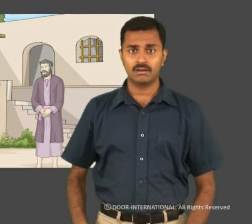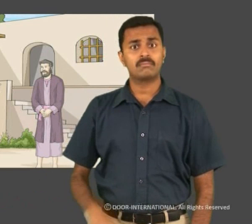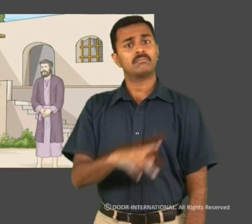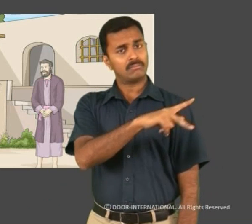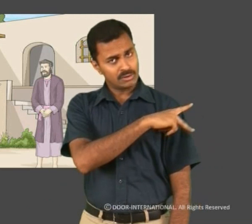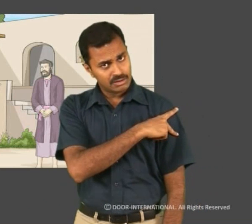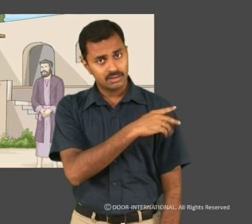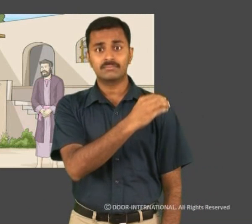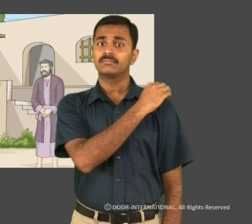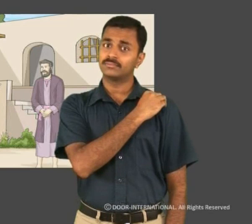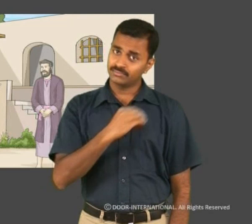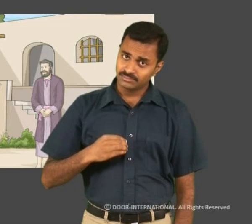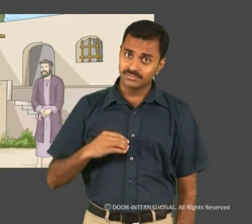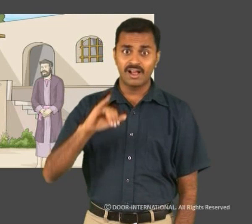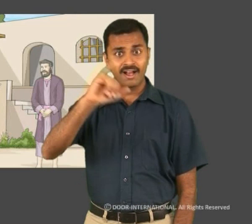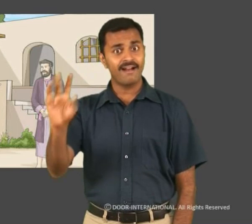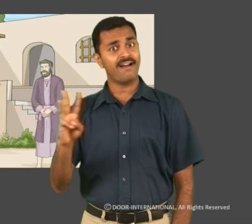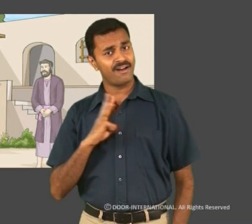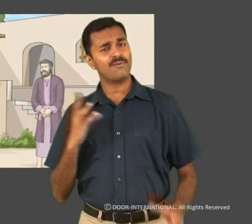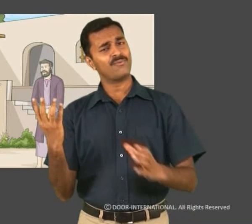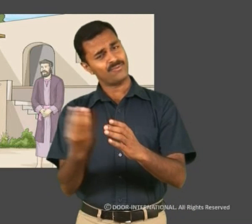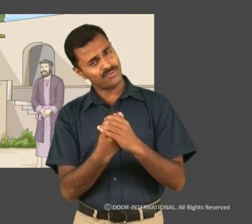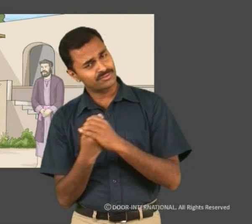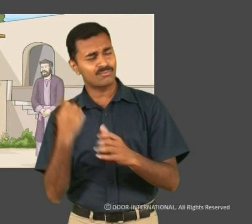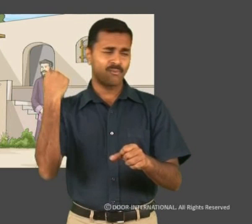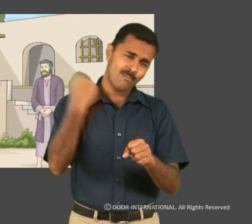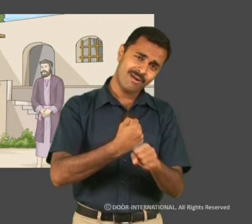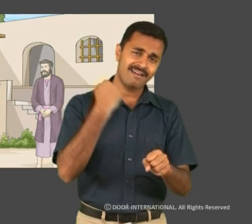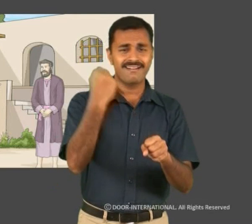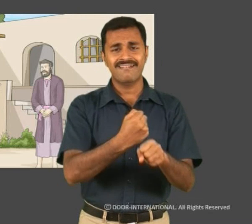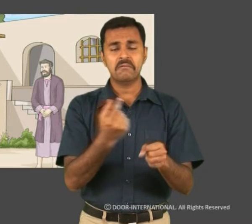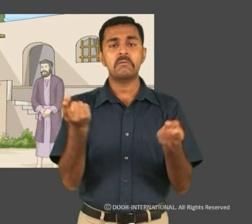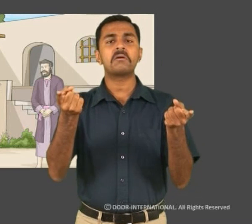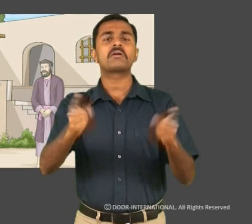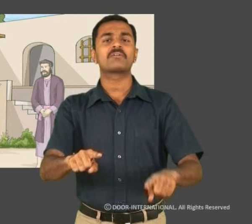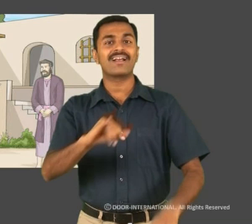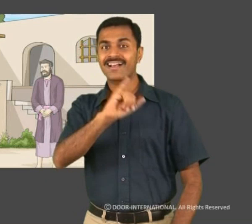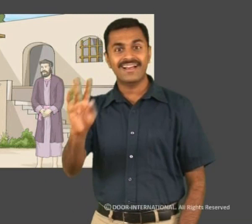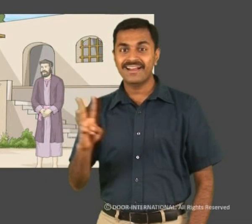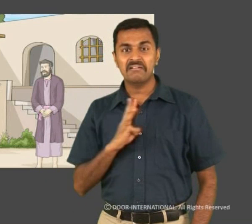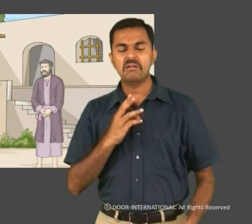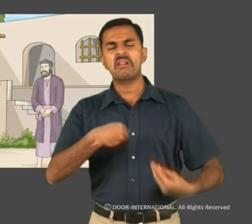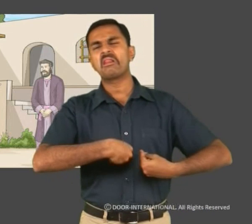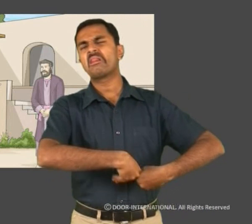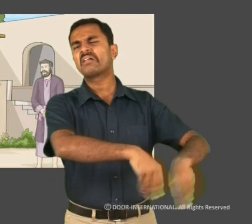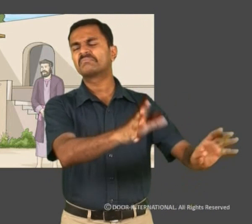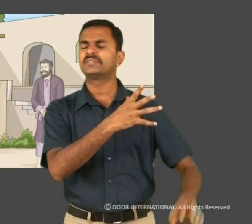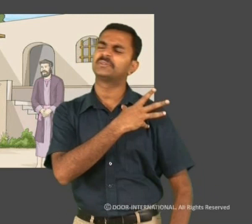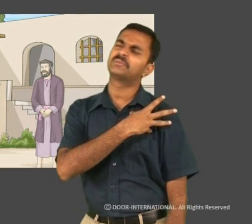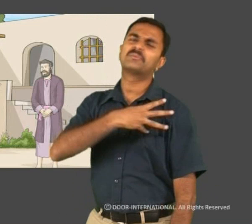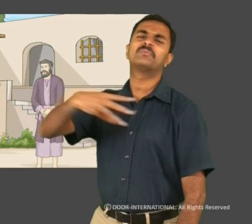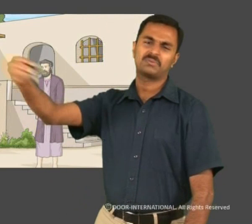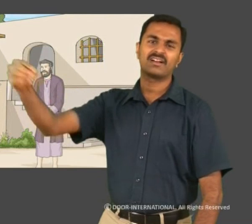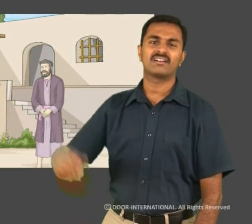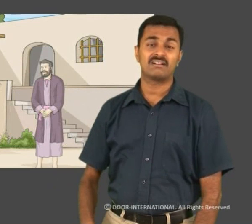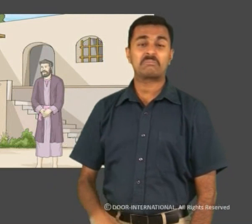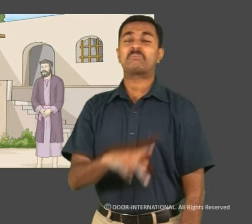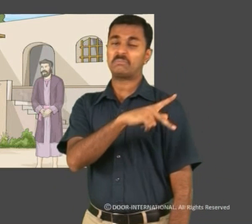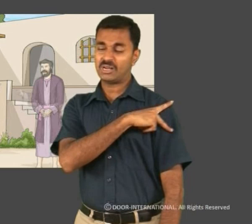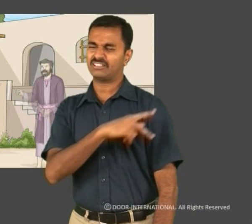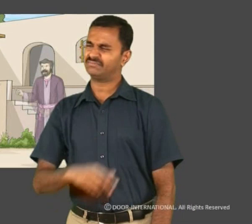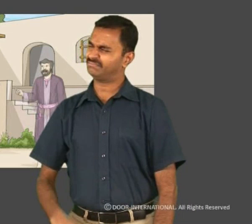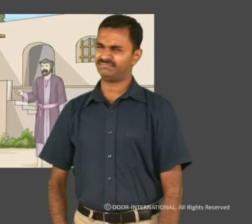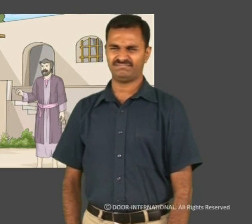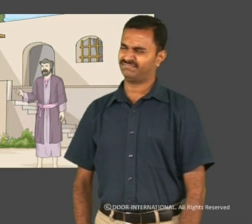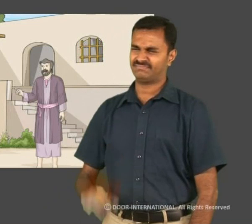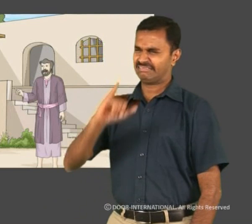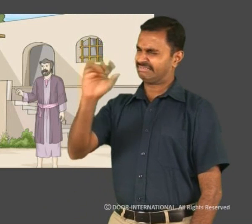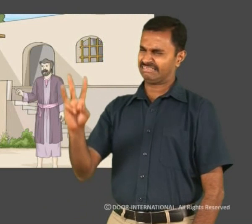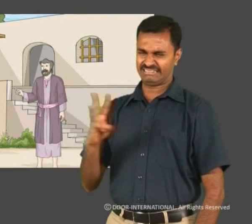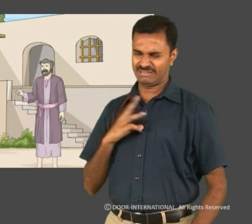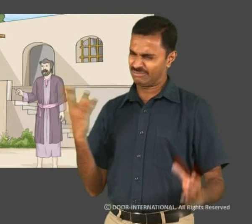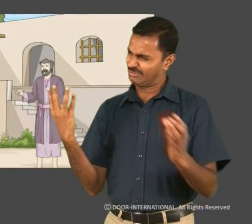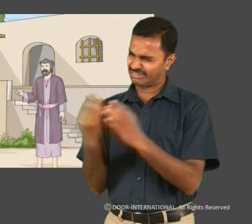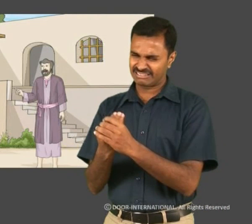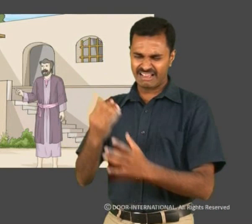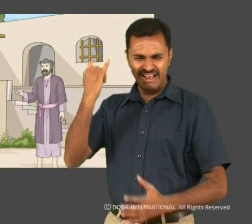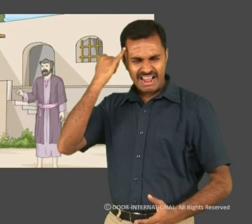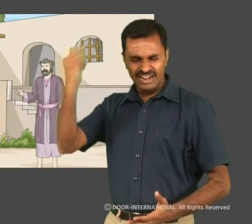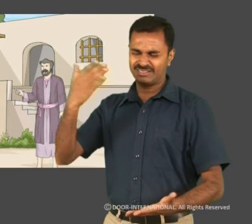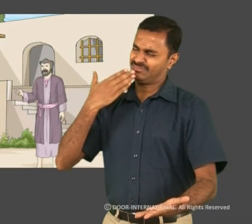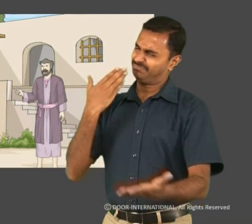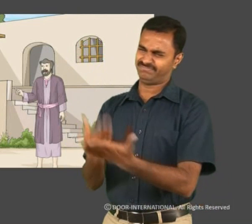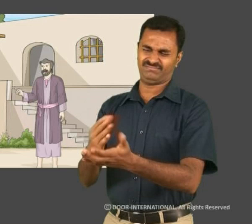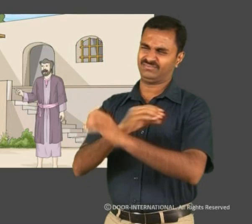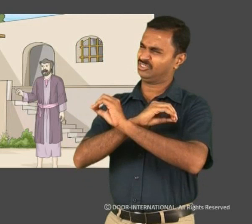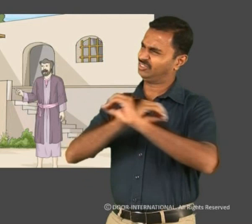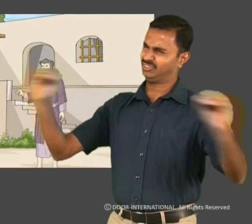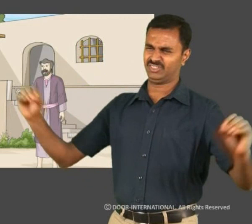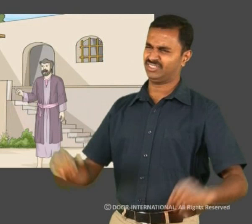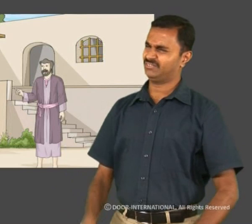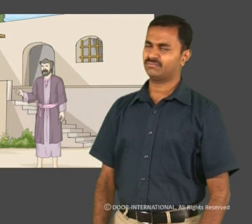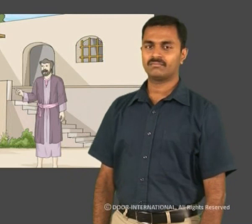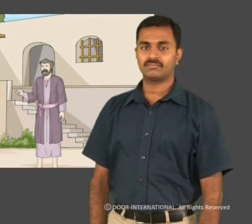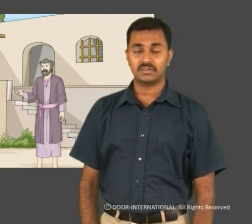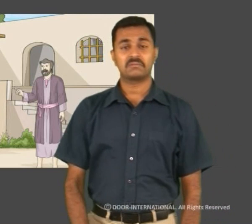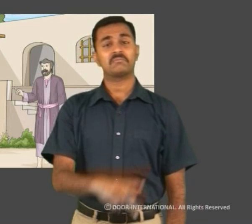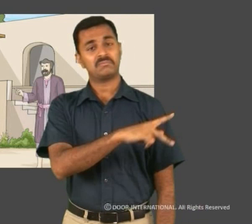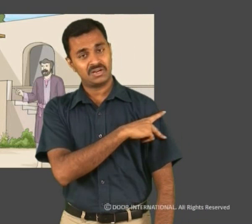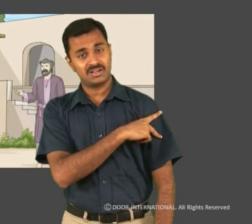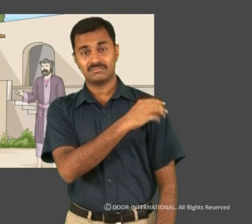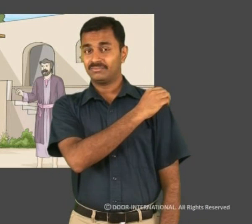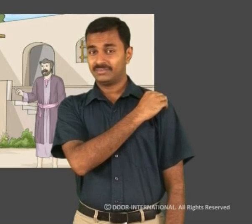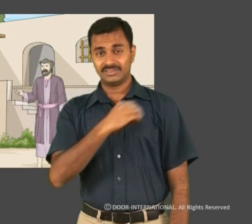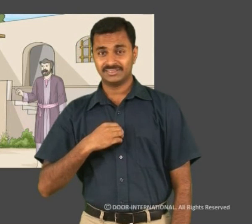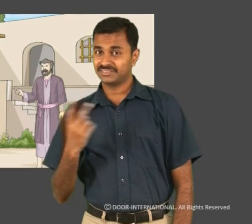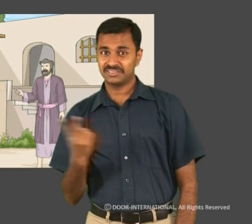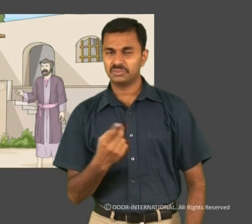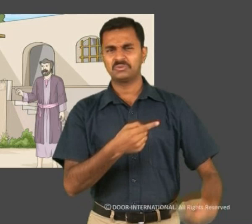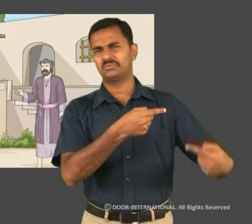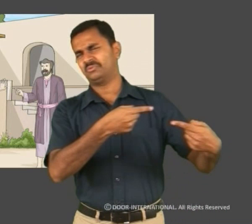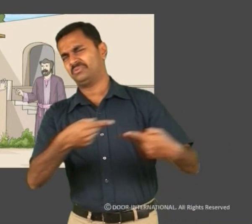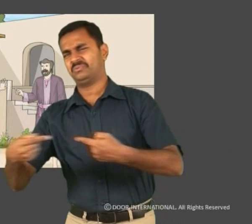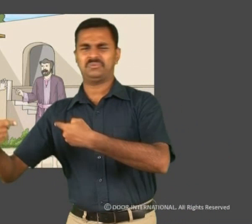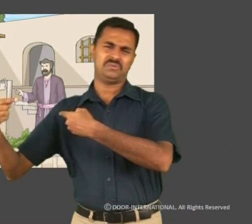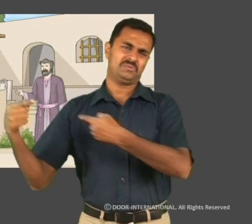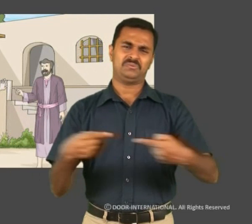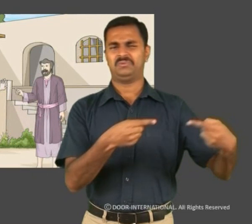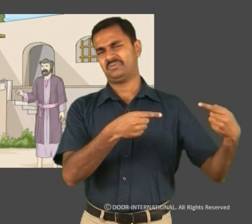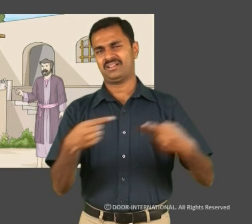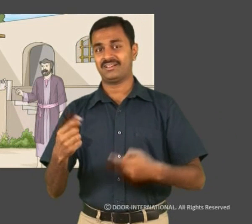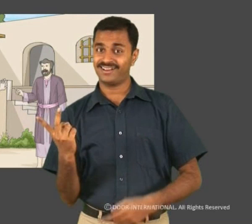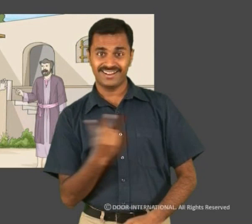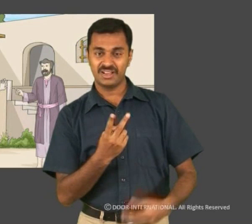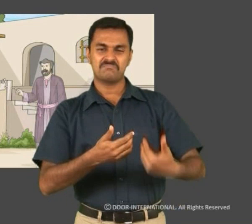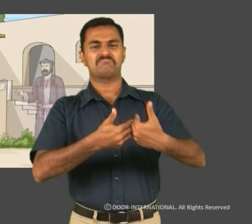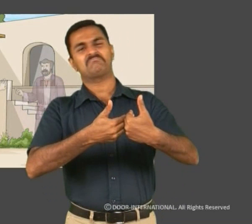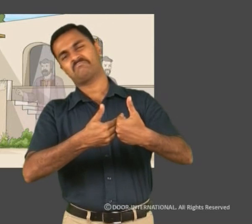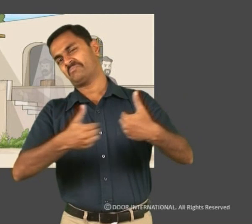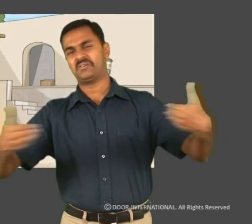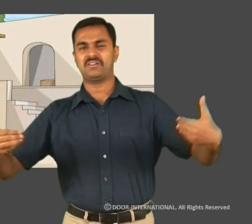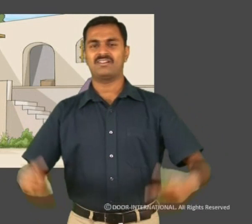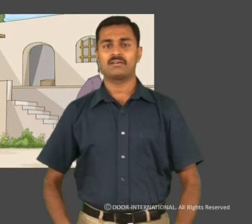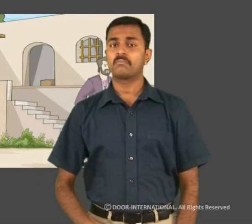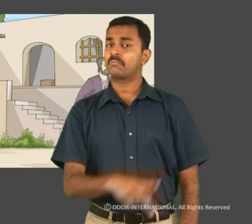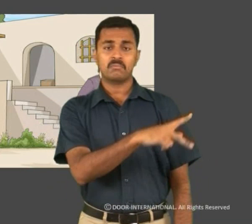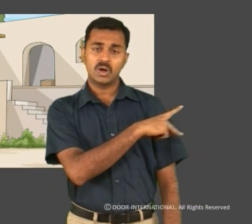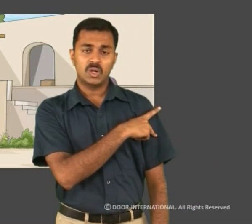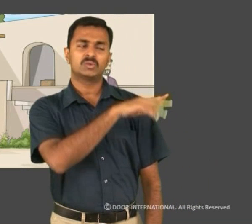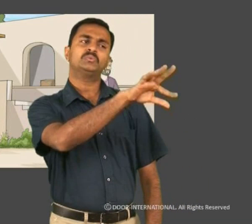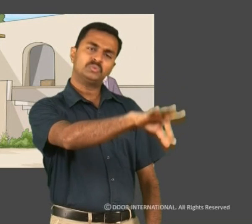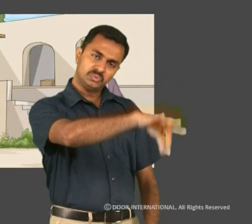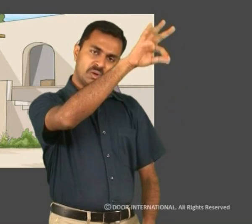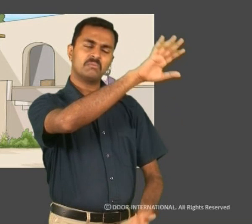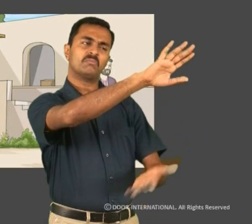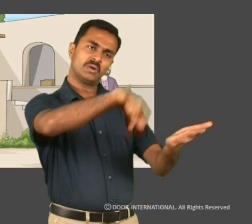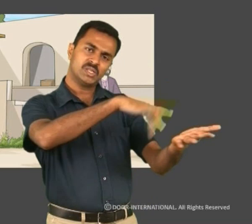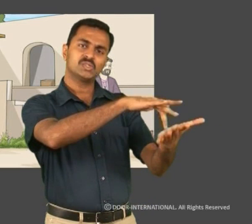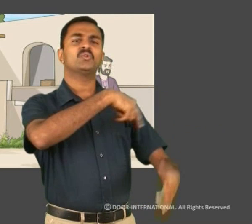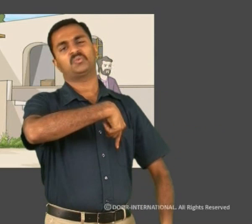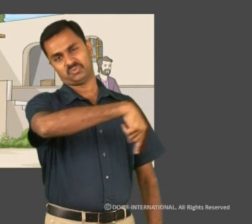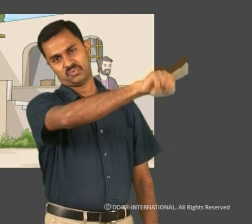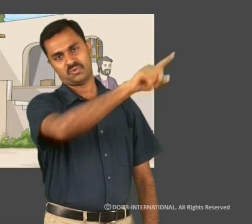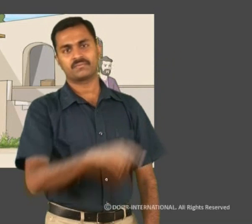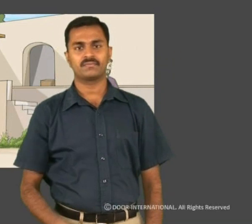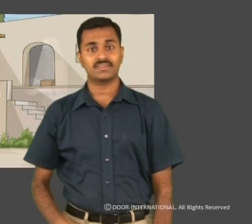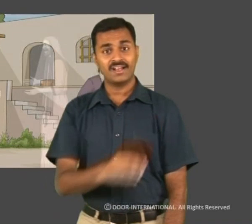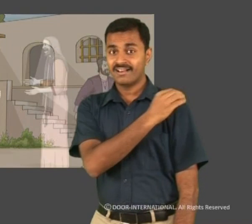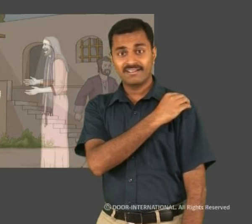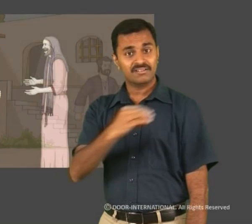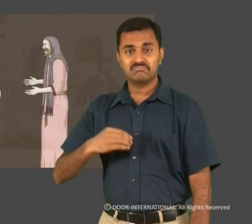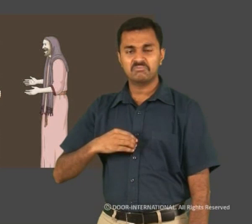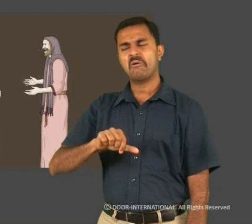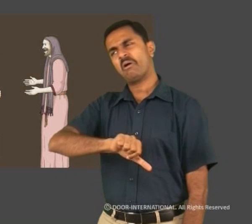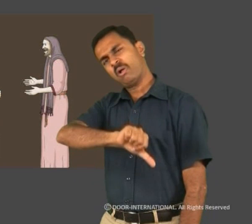But Paul thought it best not to take him, because he had deserted them in Pamphylia and had not accompanied them in the work.